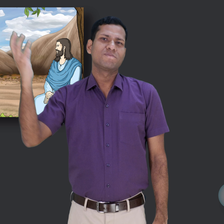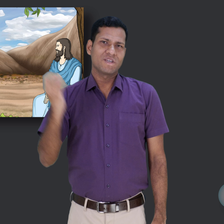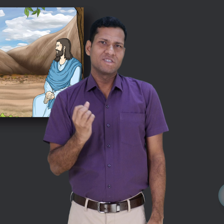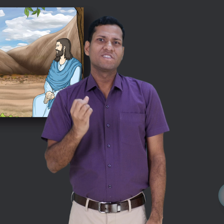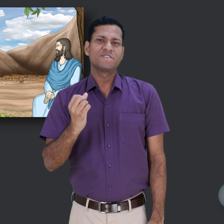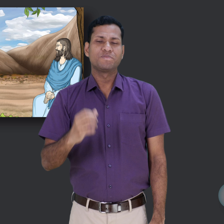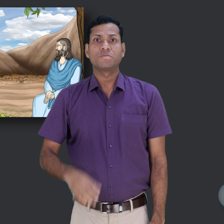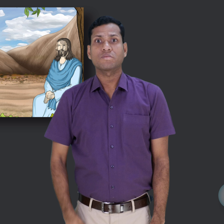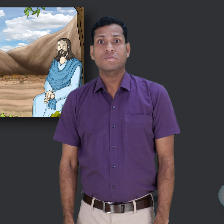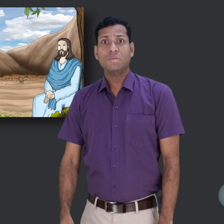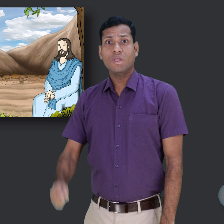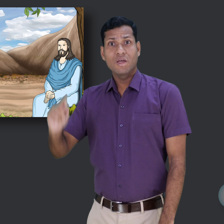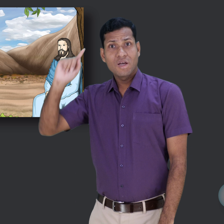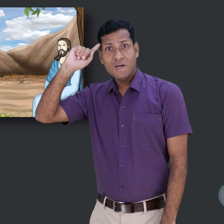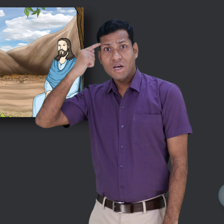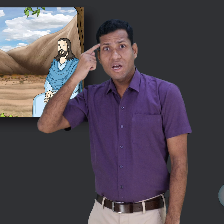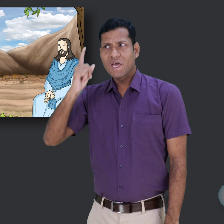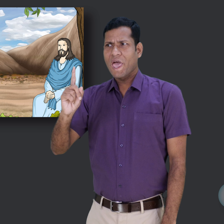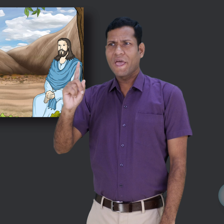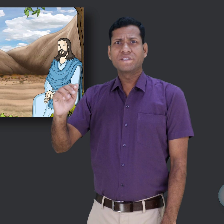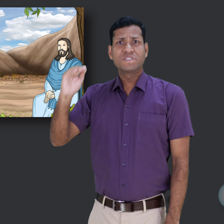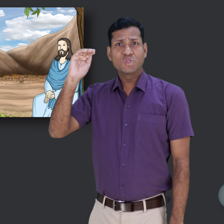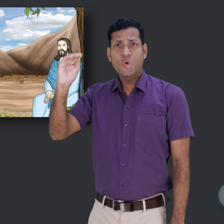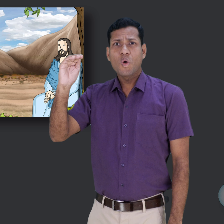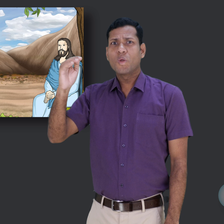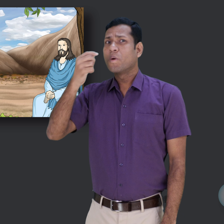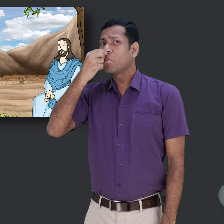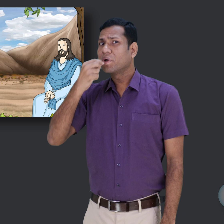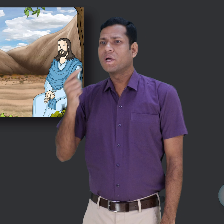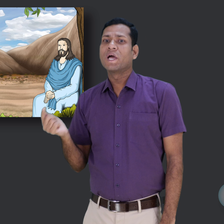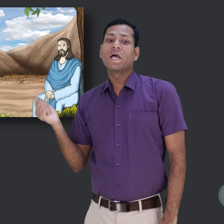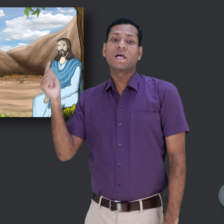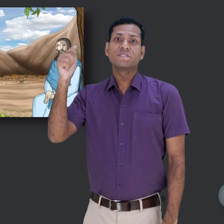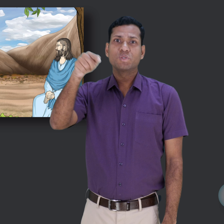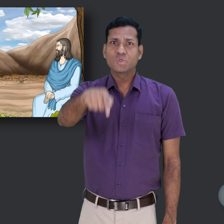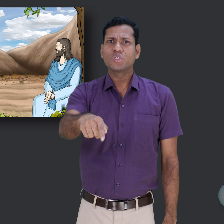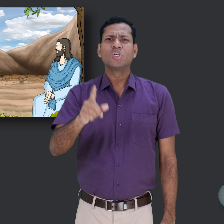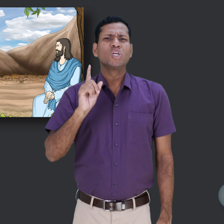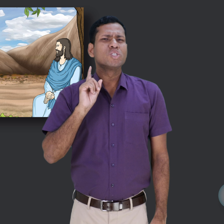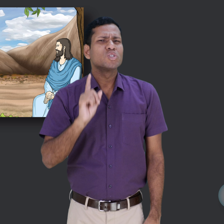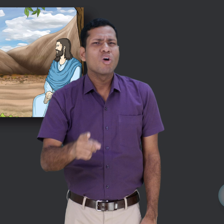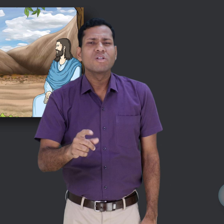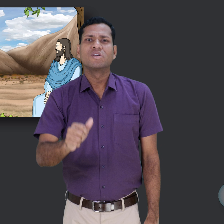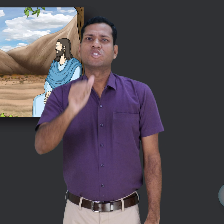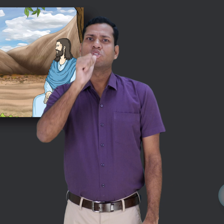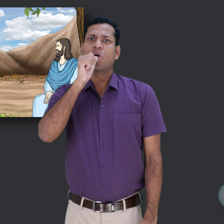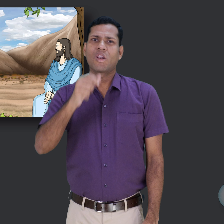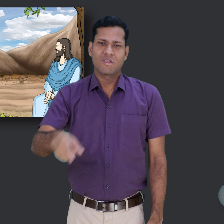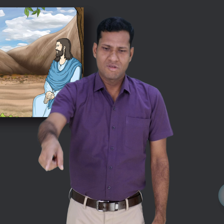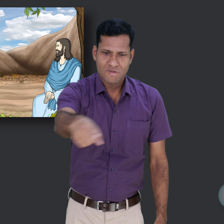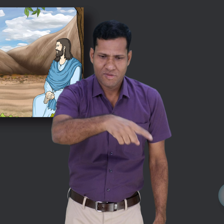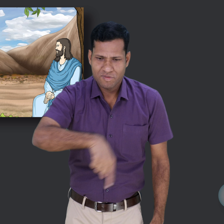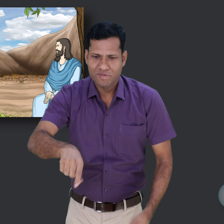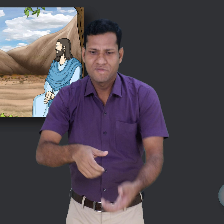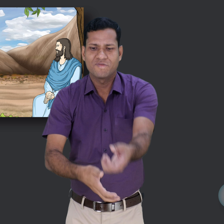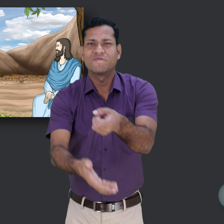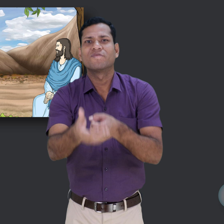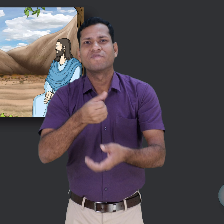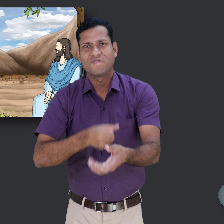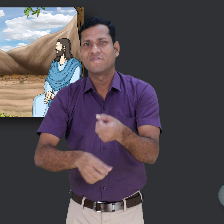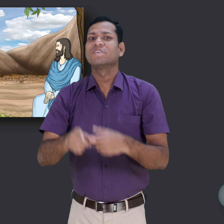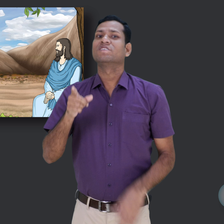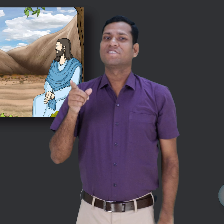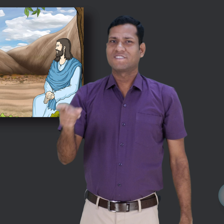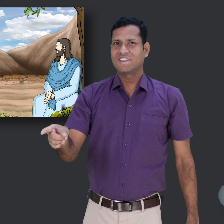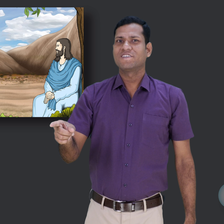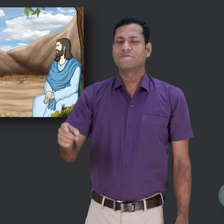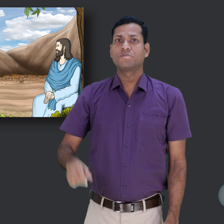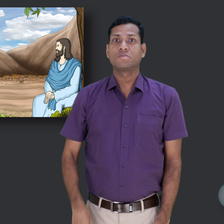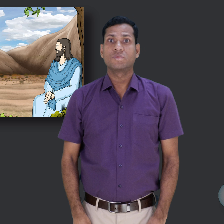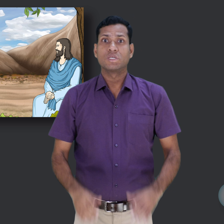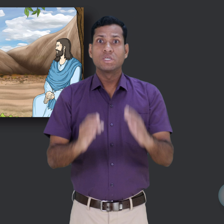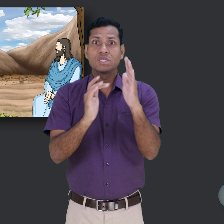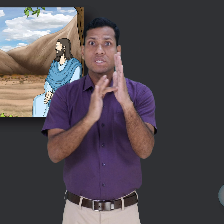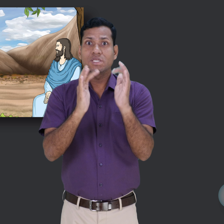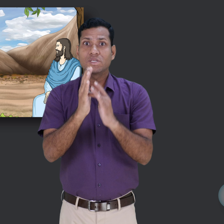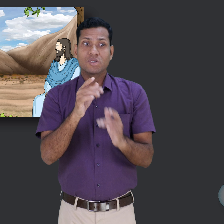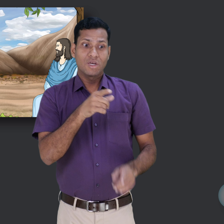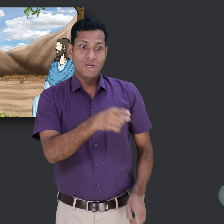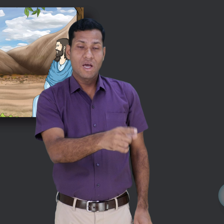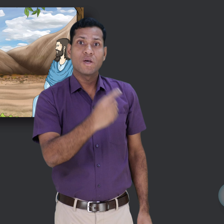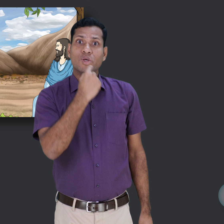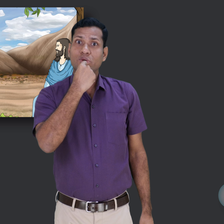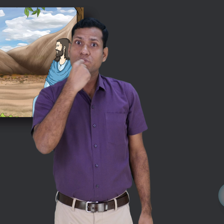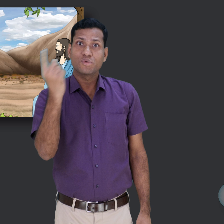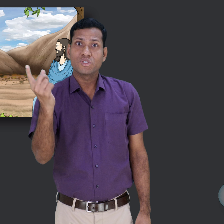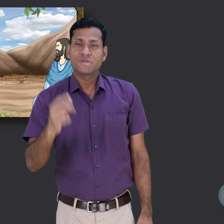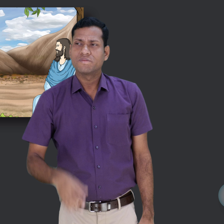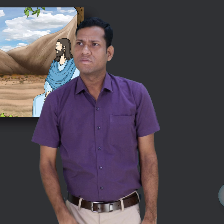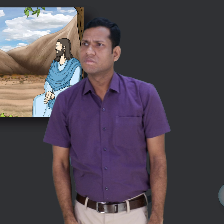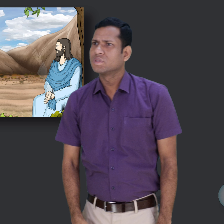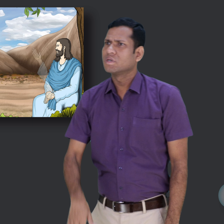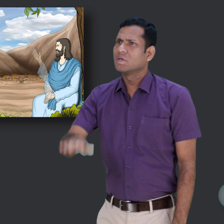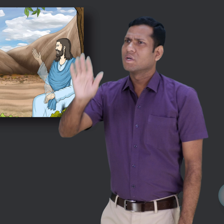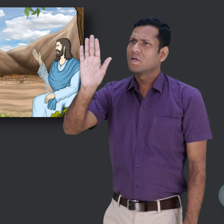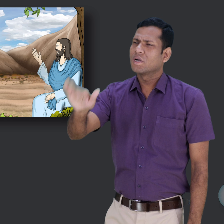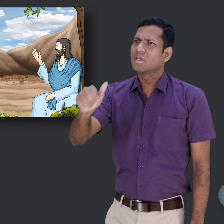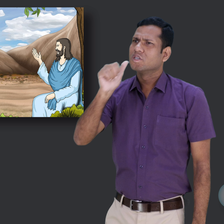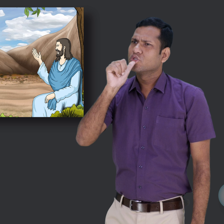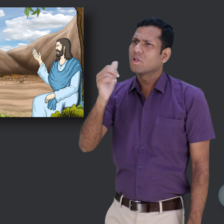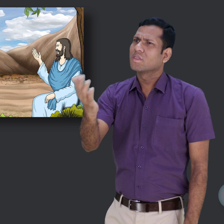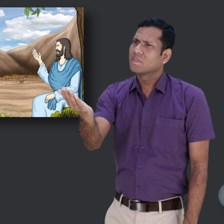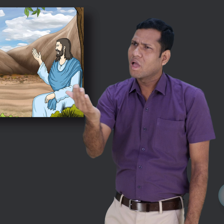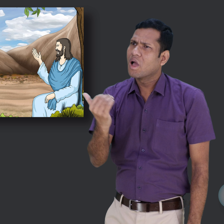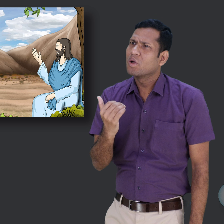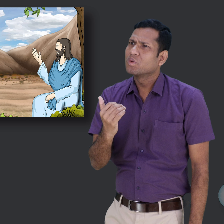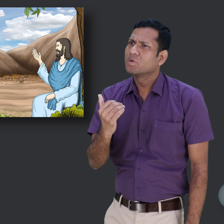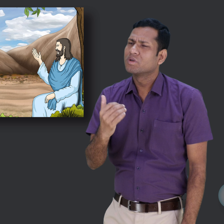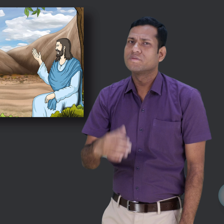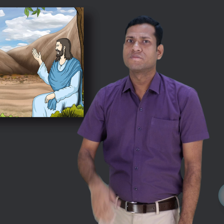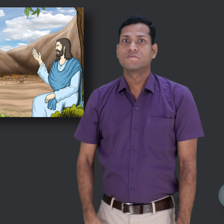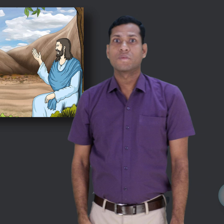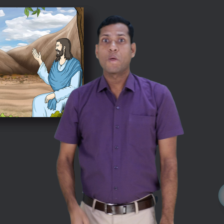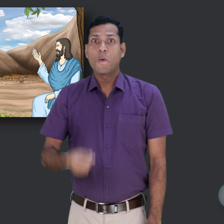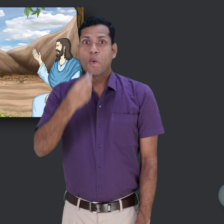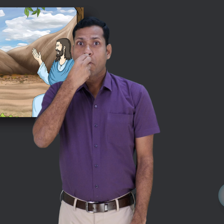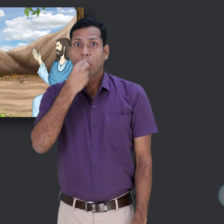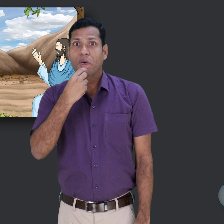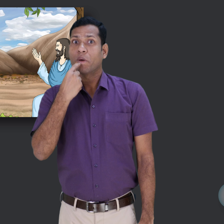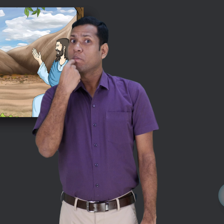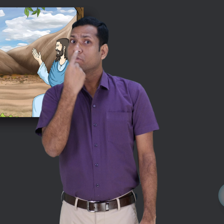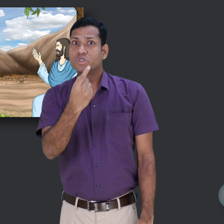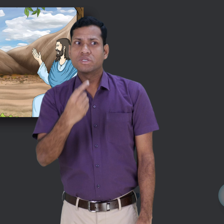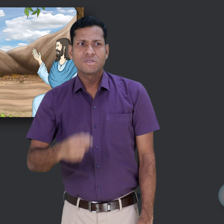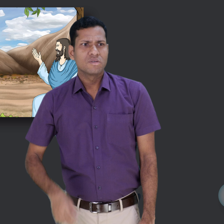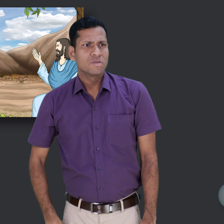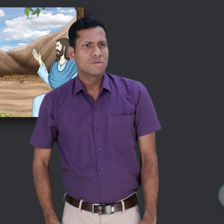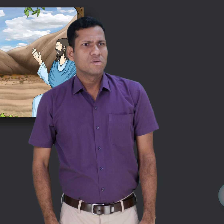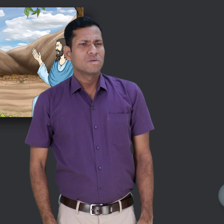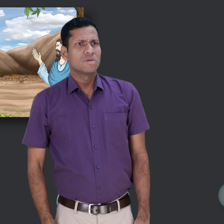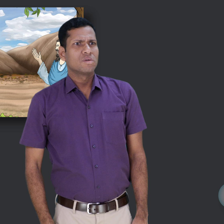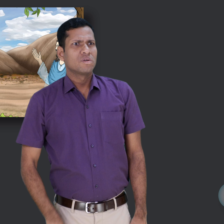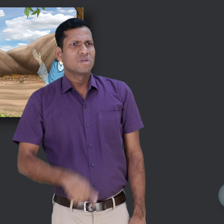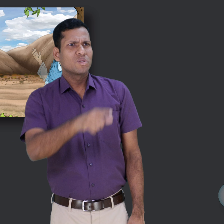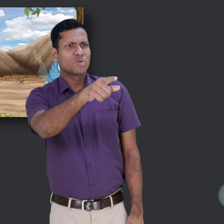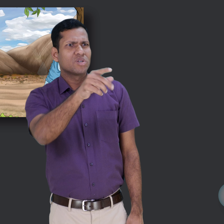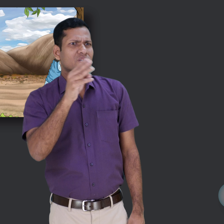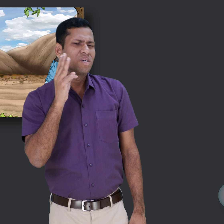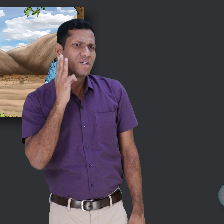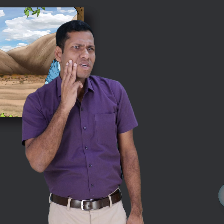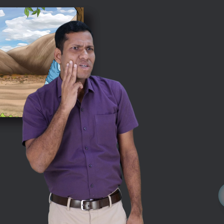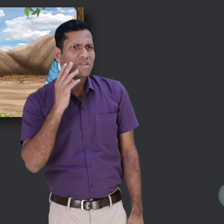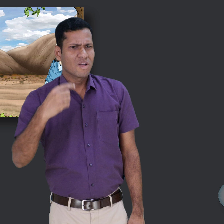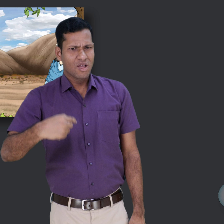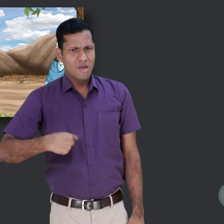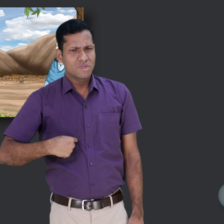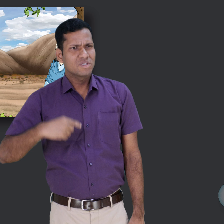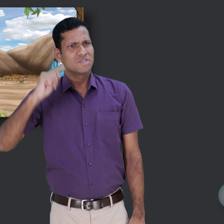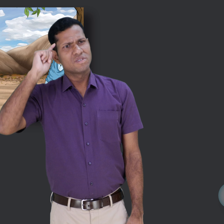When a Samaritan woman came to draw water, Jesus said to her, “Give Me a drink.”